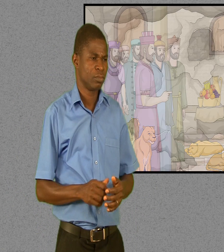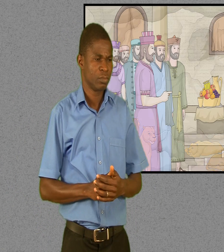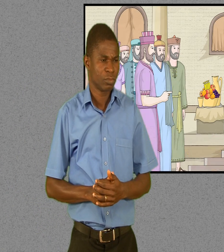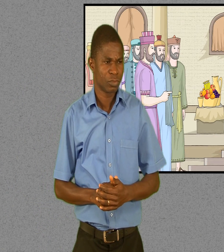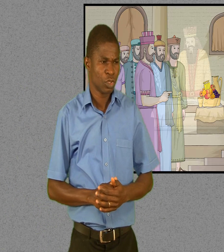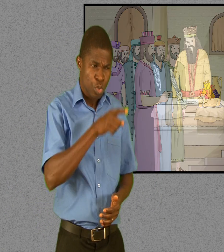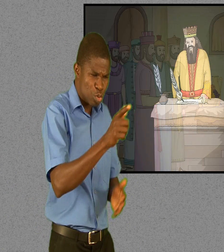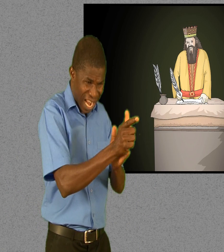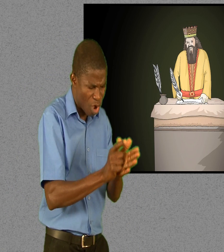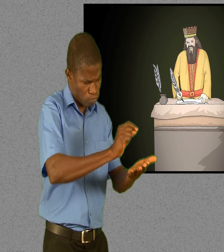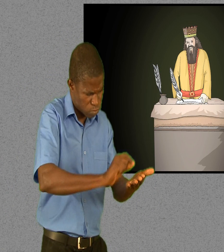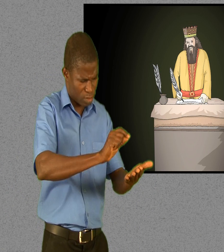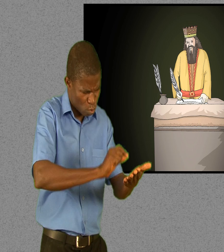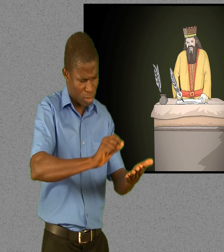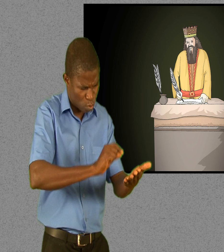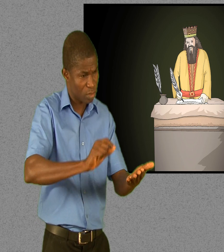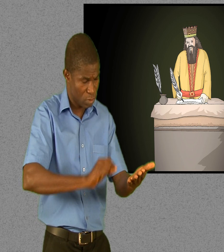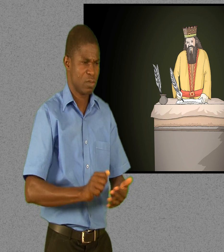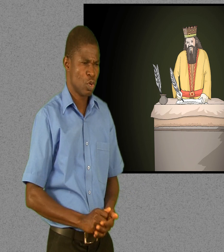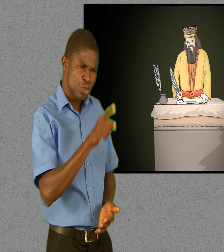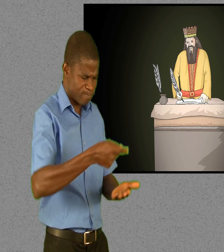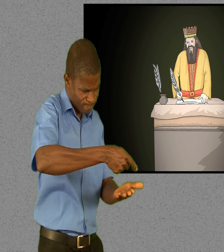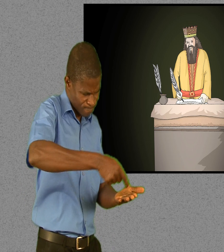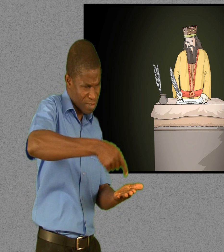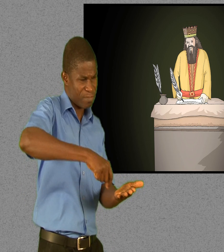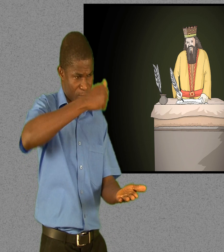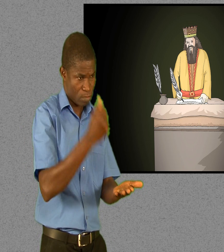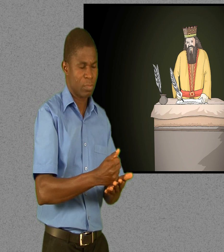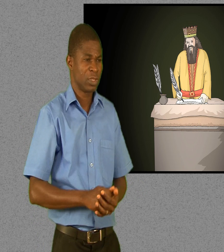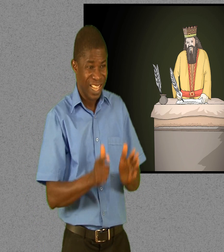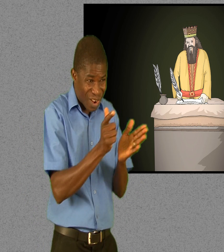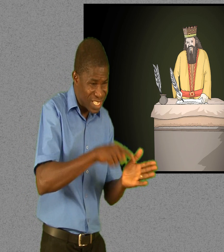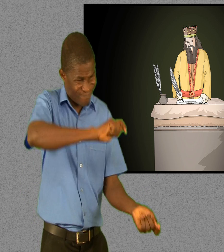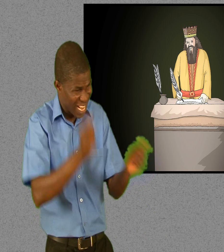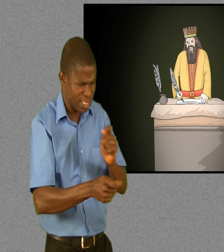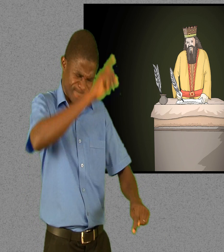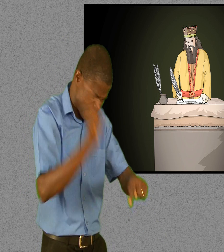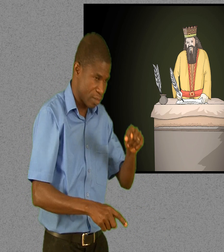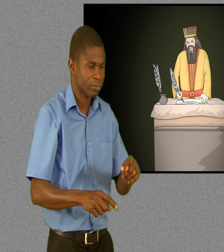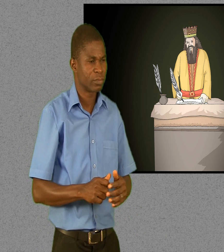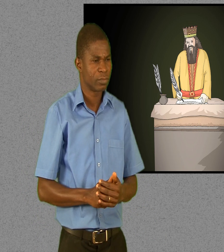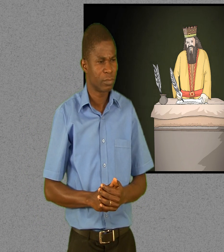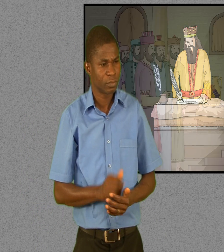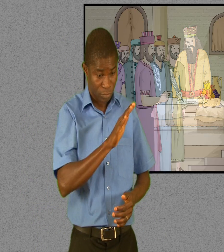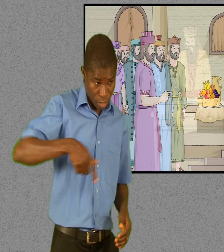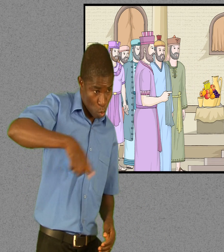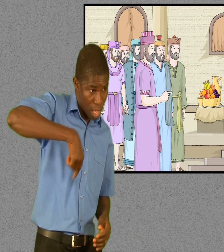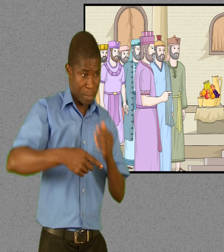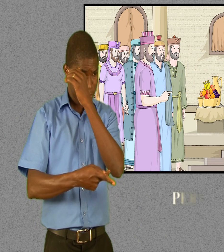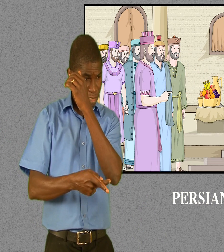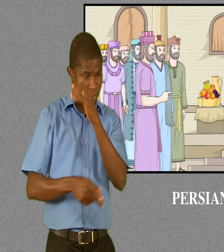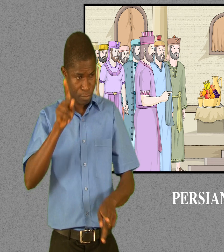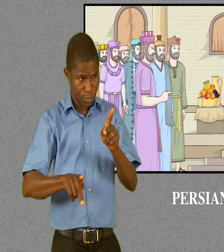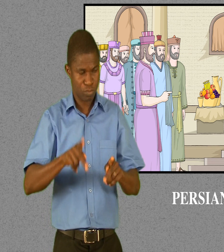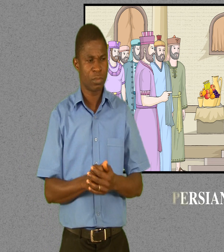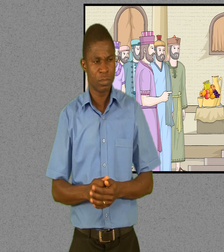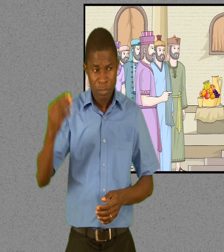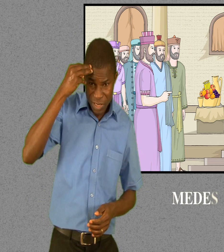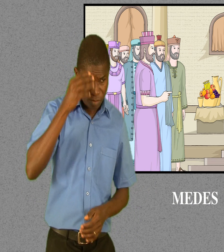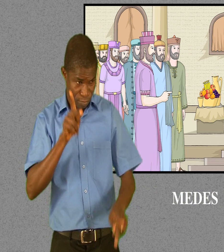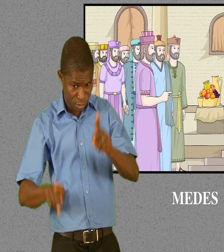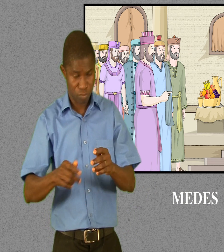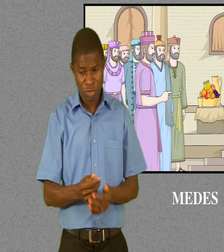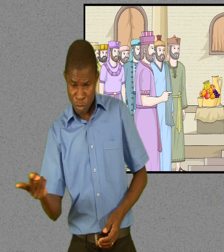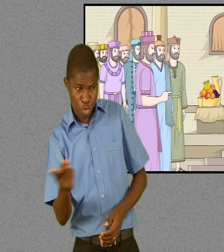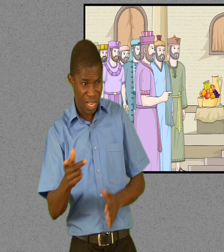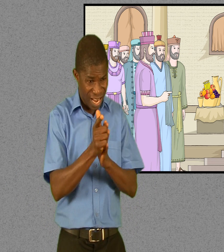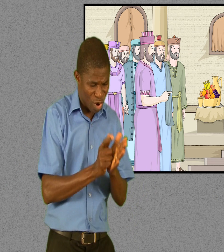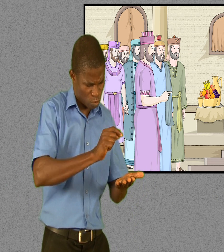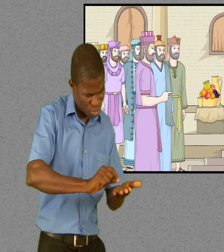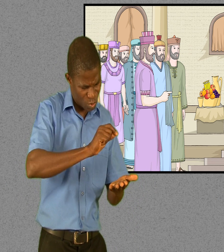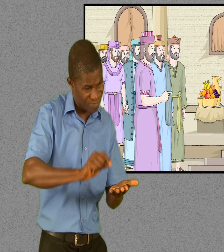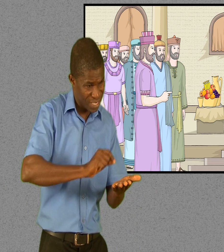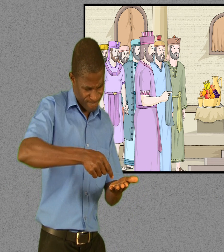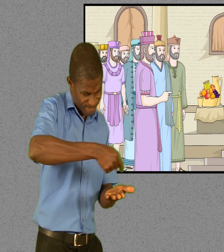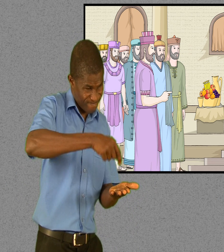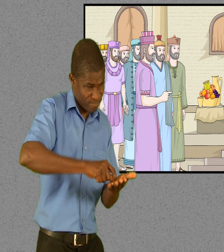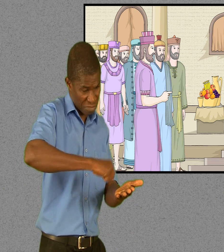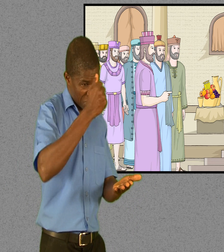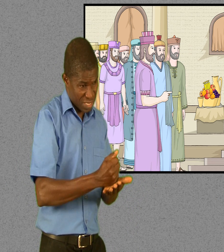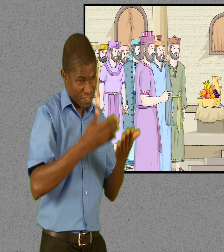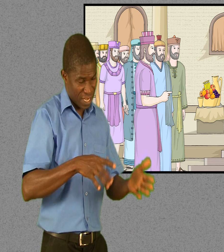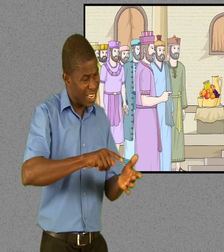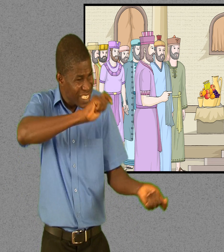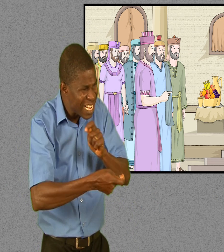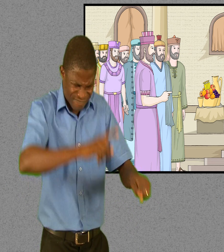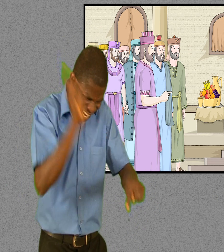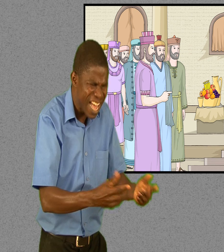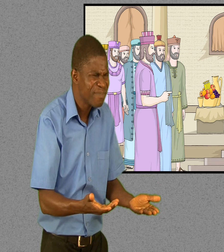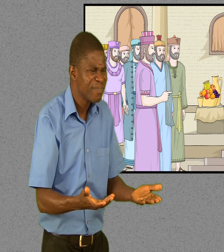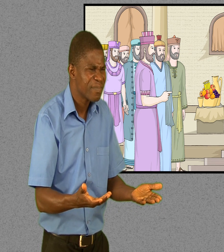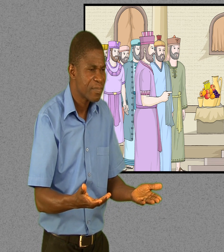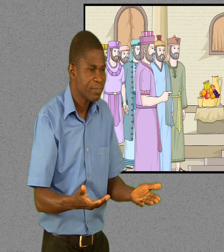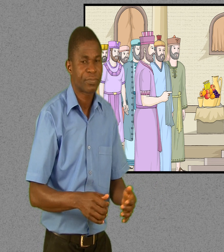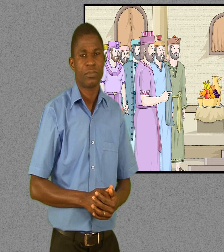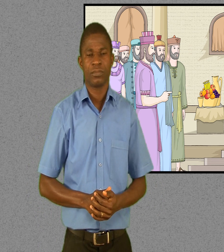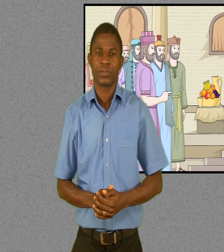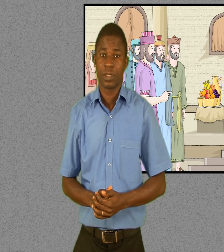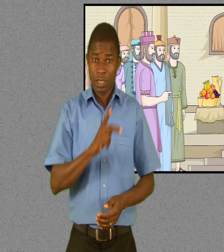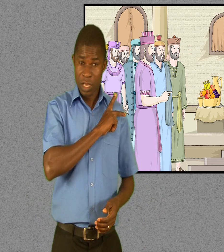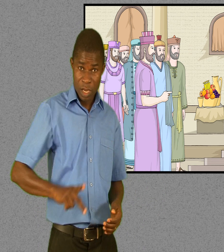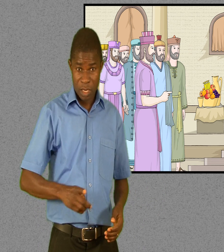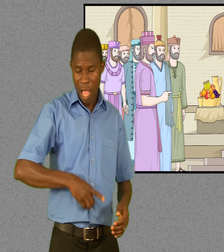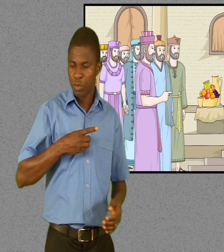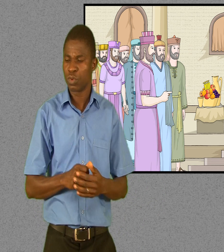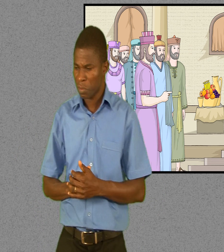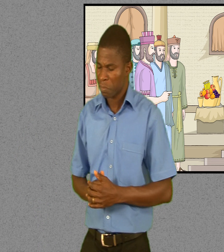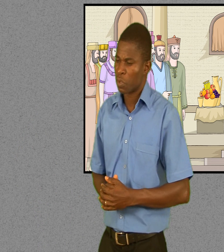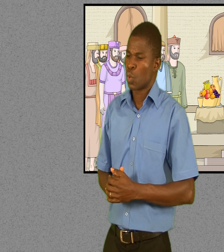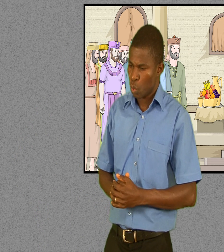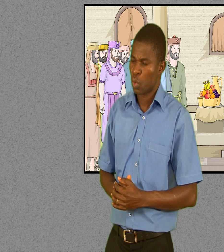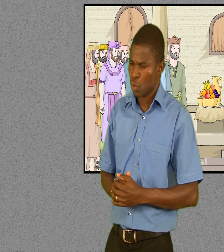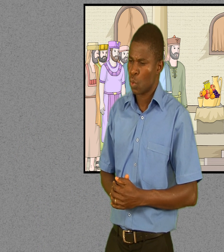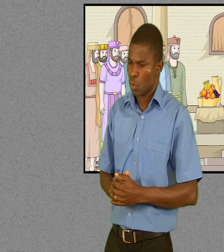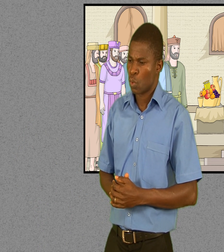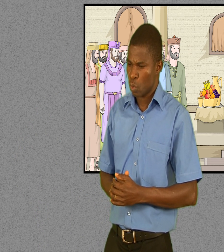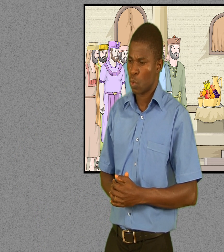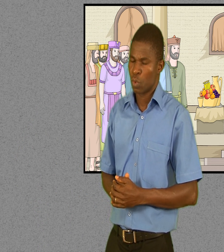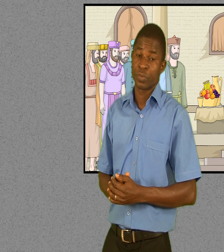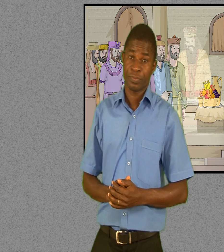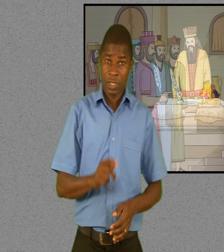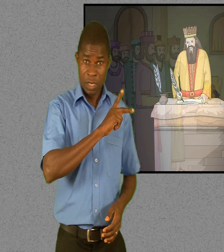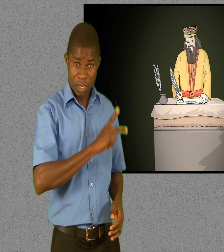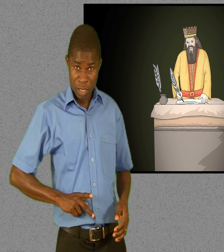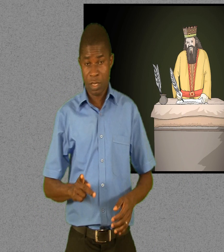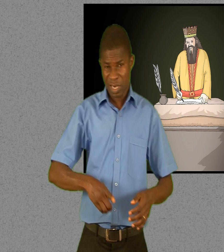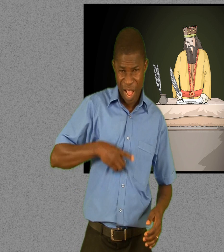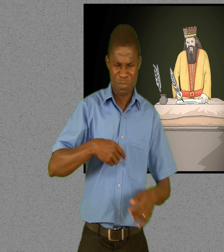Therefore, O king, establish the decree and sign the document so that it cannot be changed—in accordance with the law of the Medes and Persians, which cannot be repealed.”